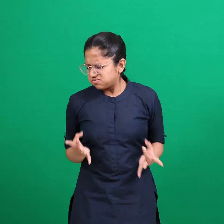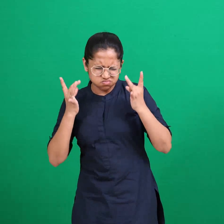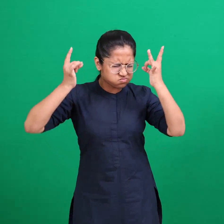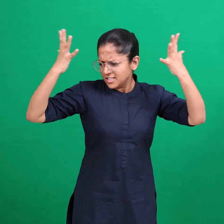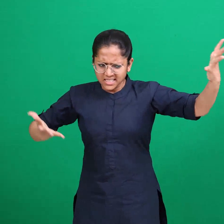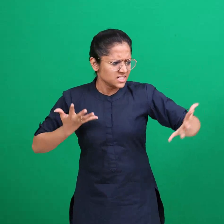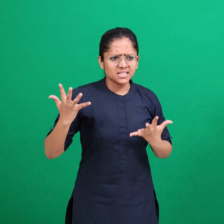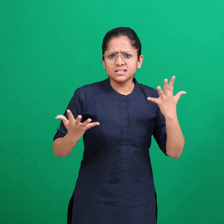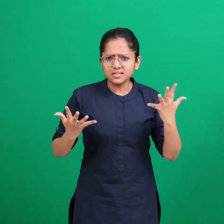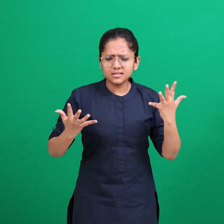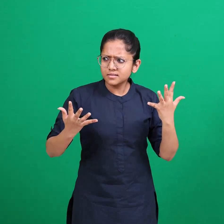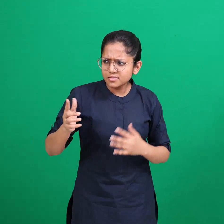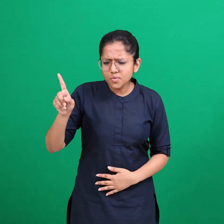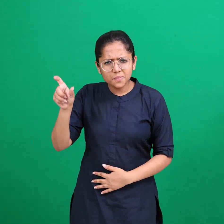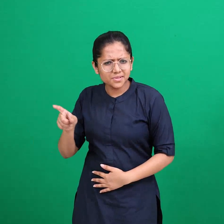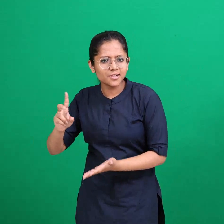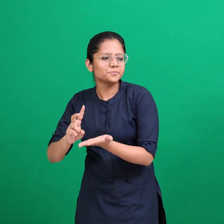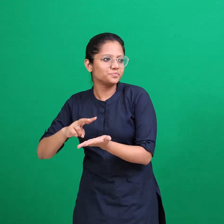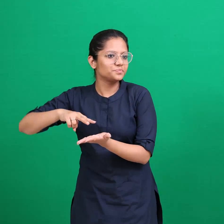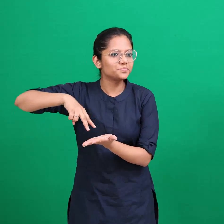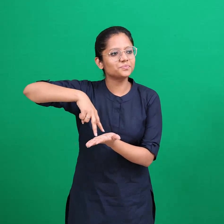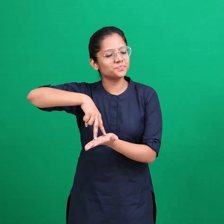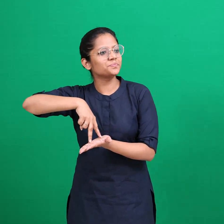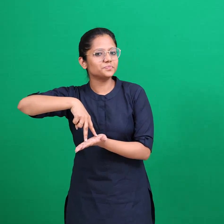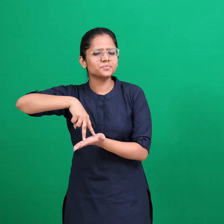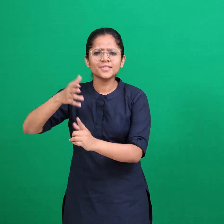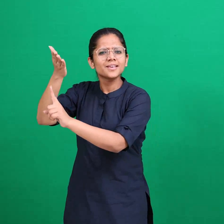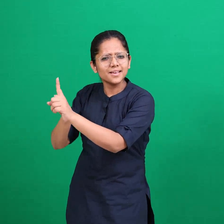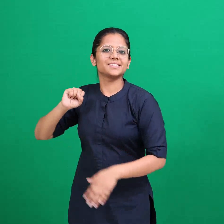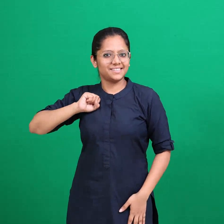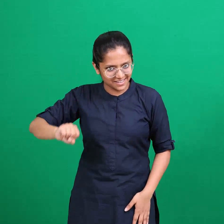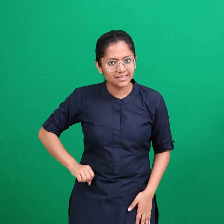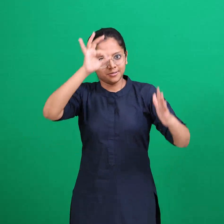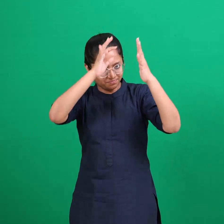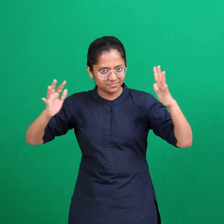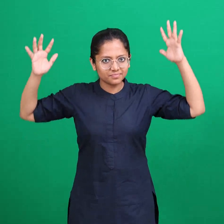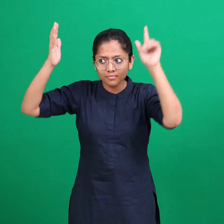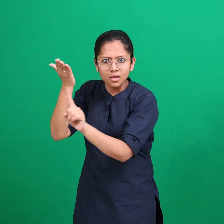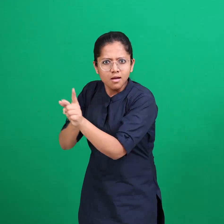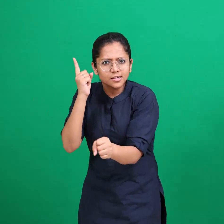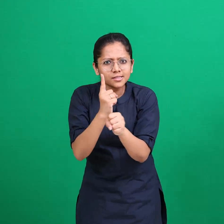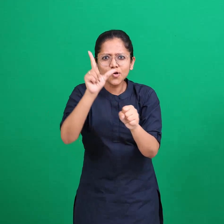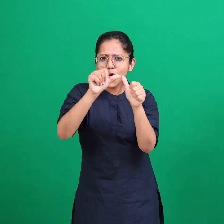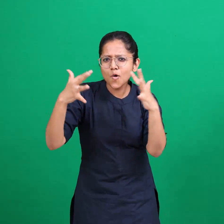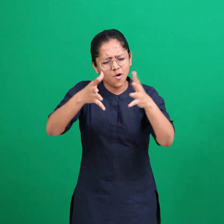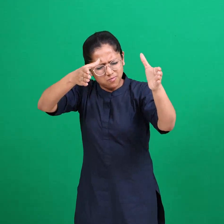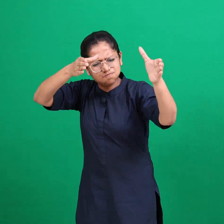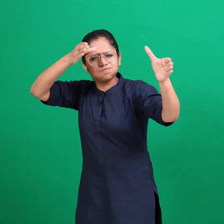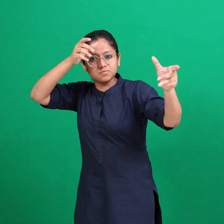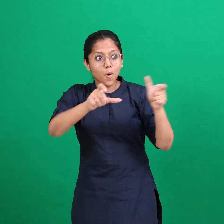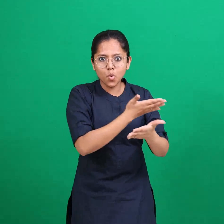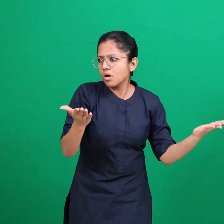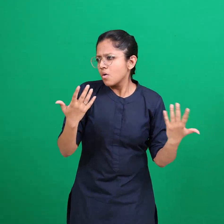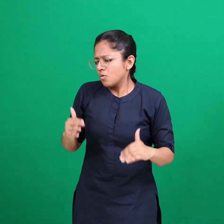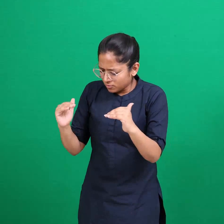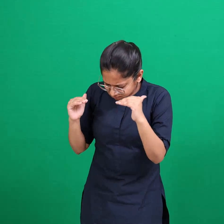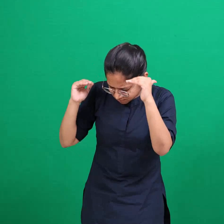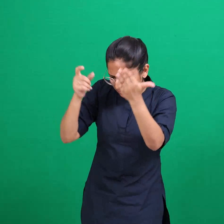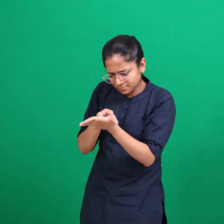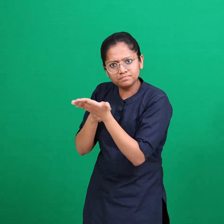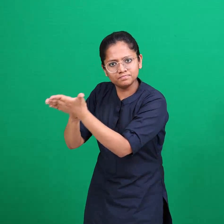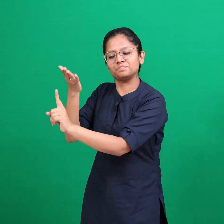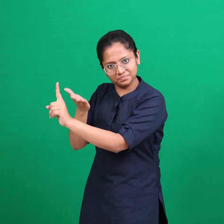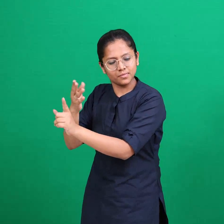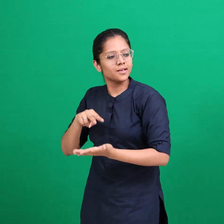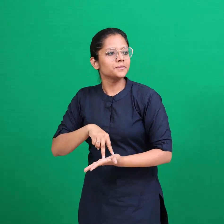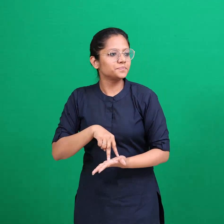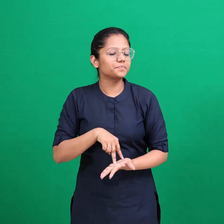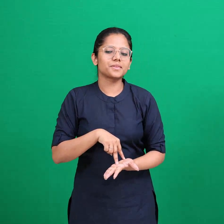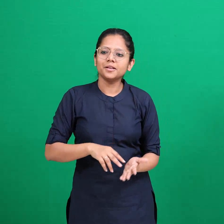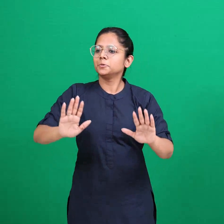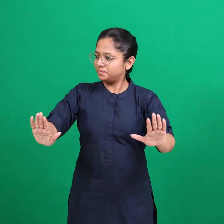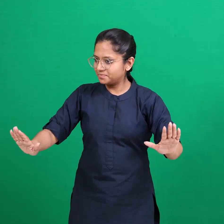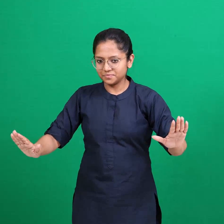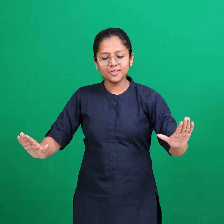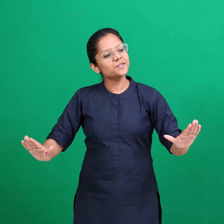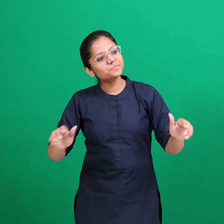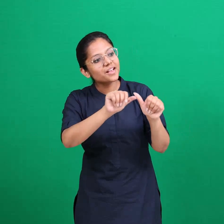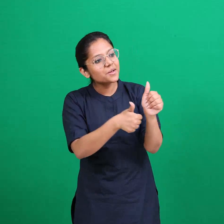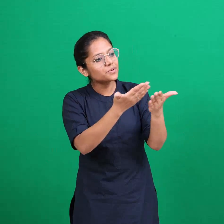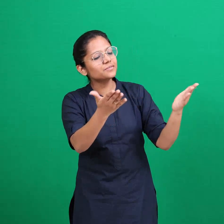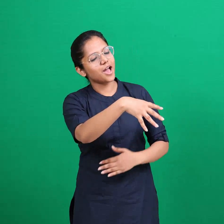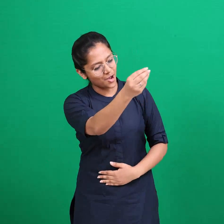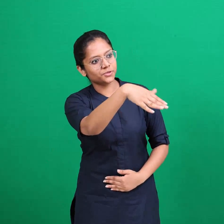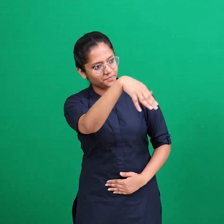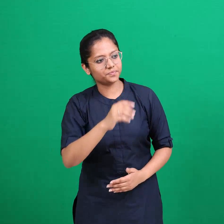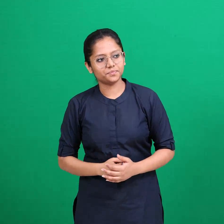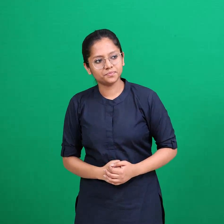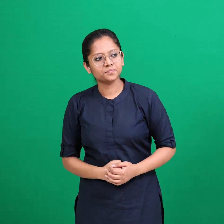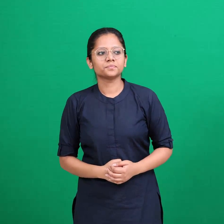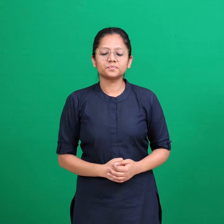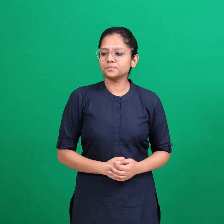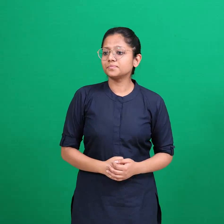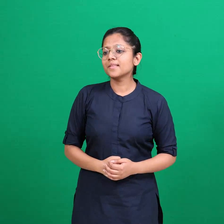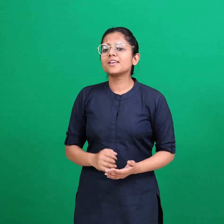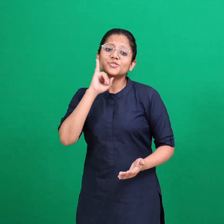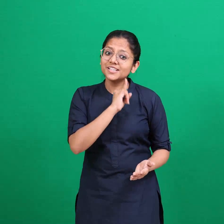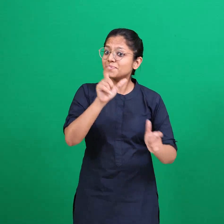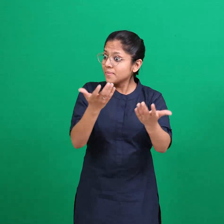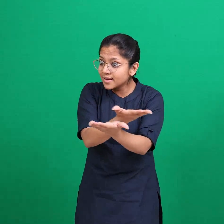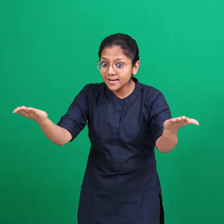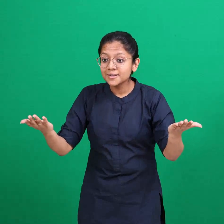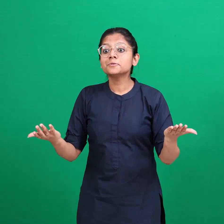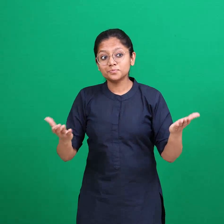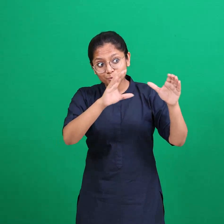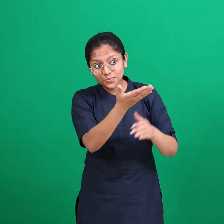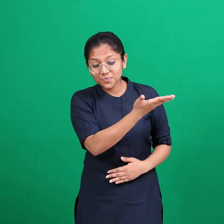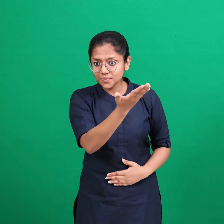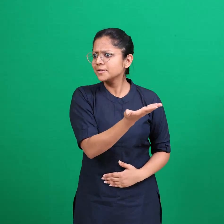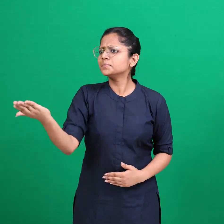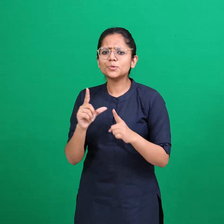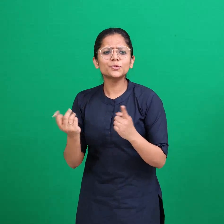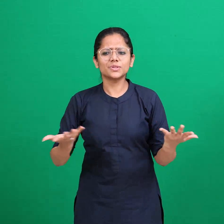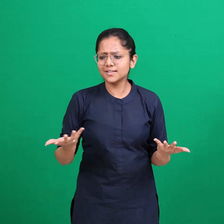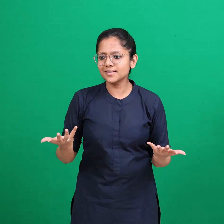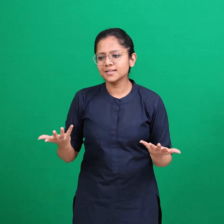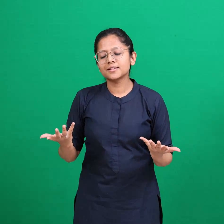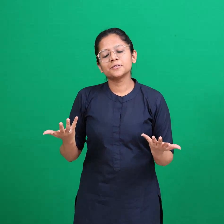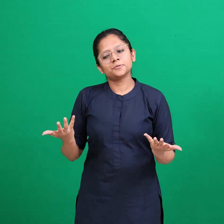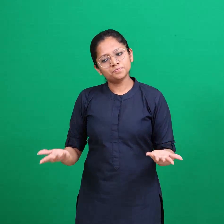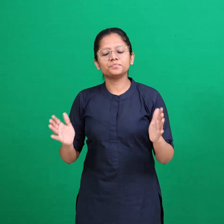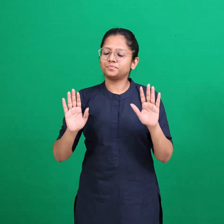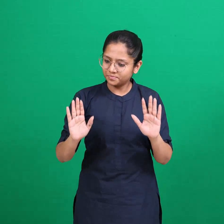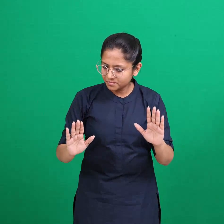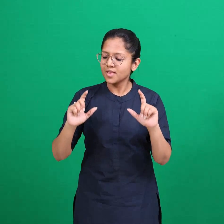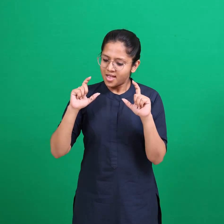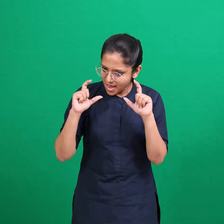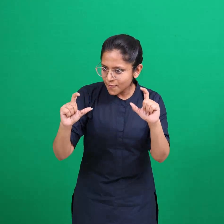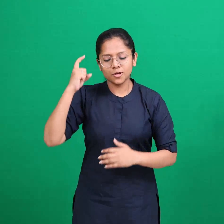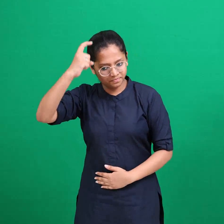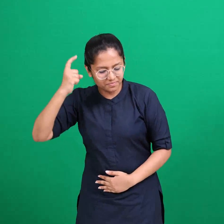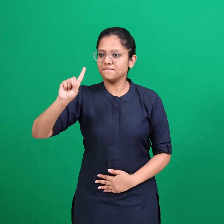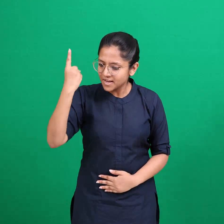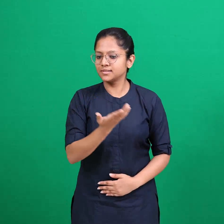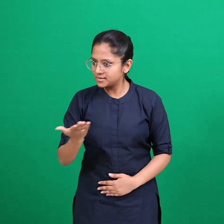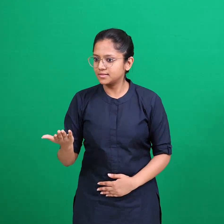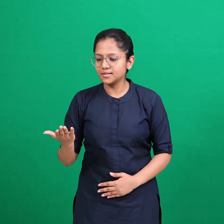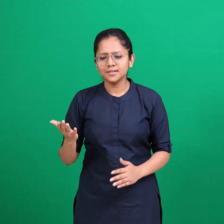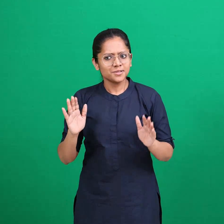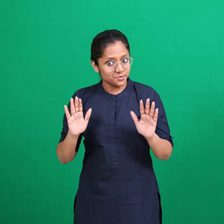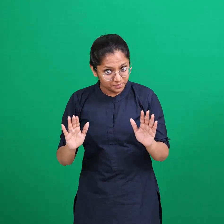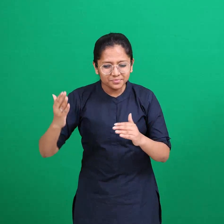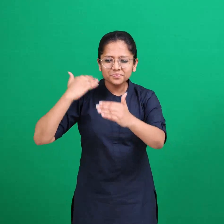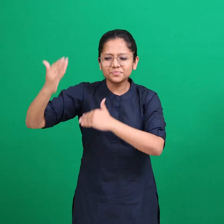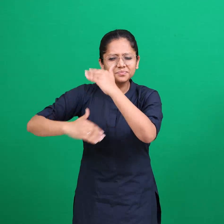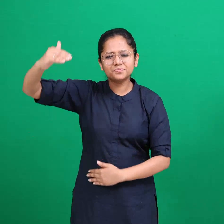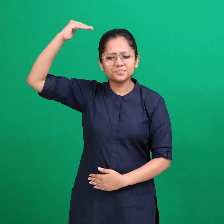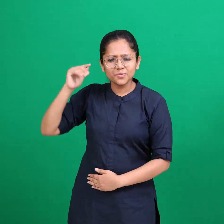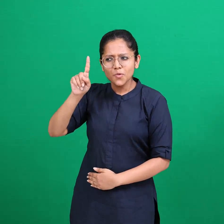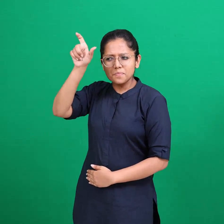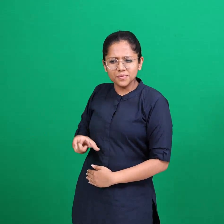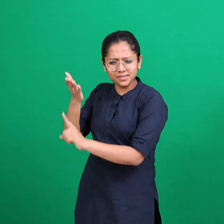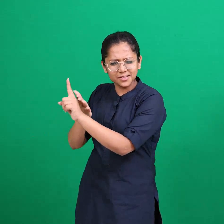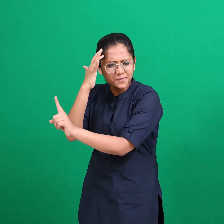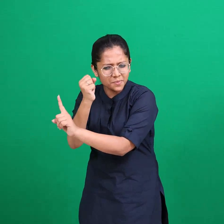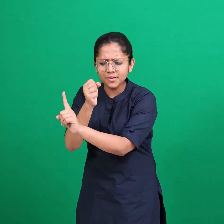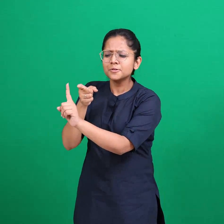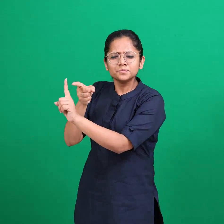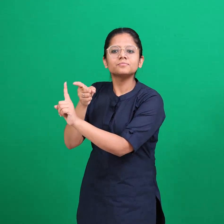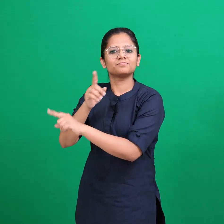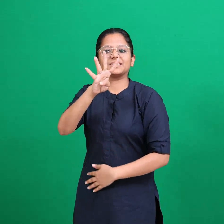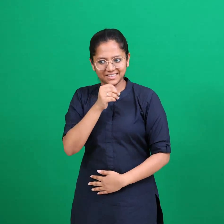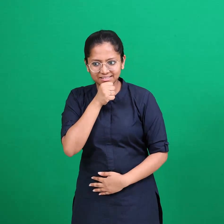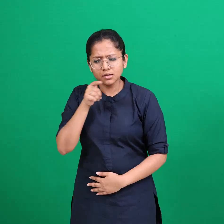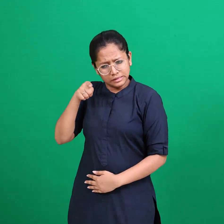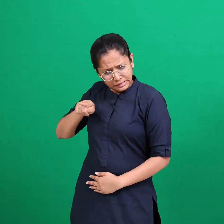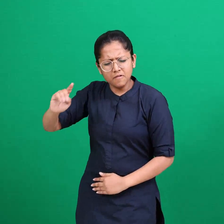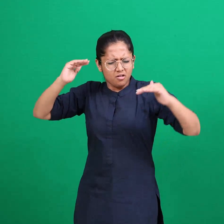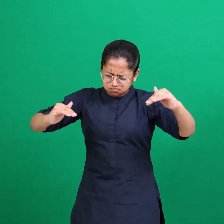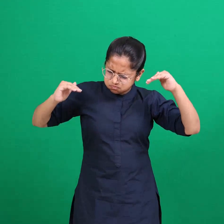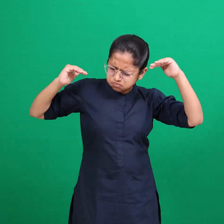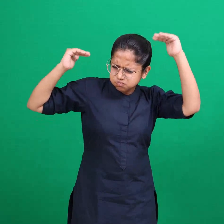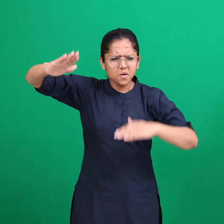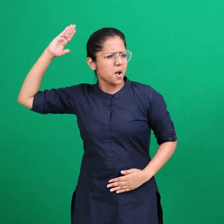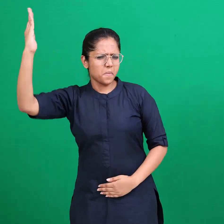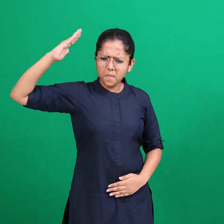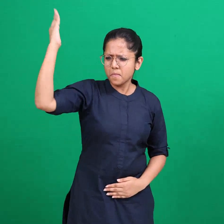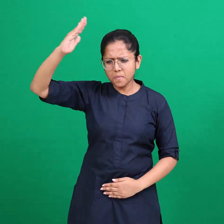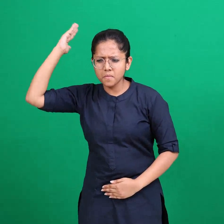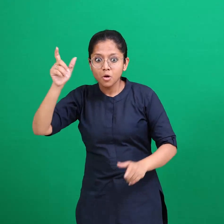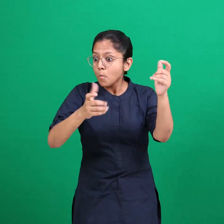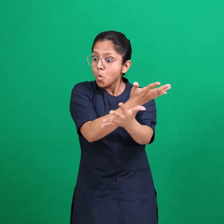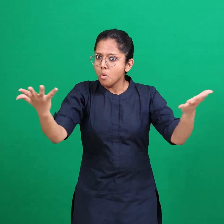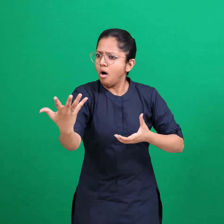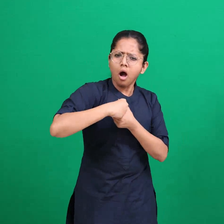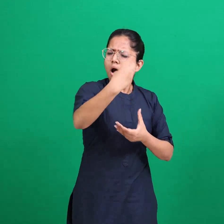But a Pharisee named Gamaliel, a teacher of the law who was honored by all the people, stood up in the Sanhedrin and ordered that the men be put outside for a short time.